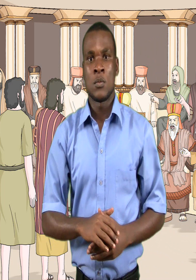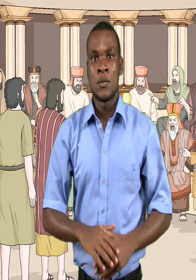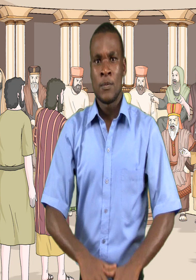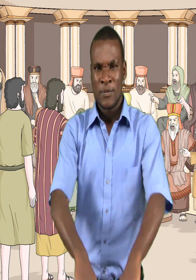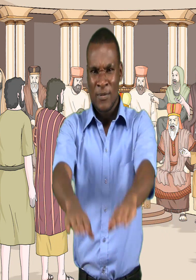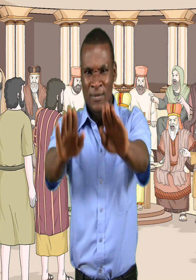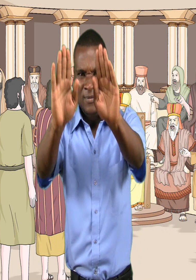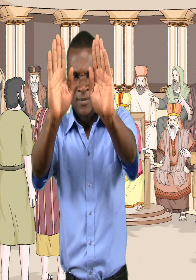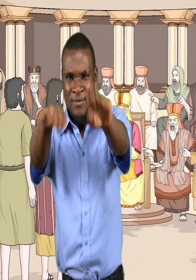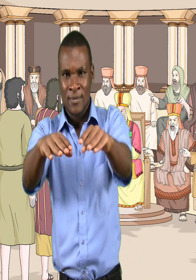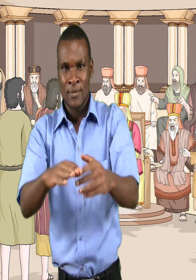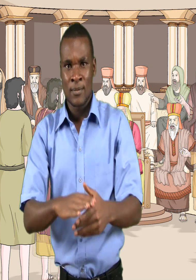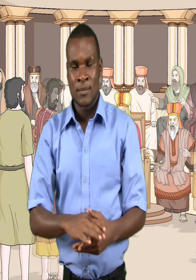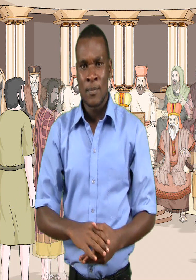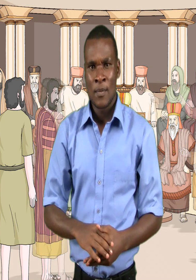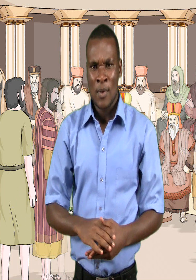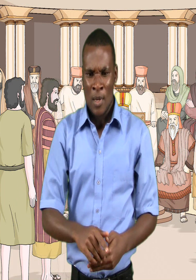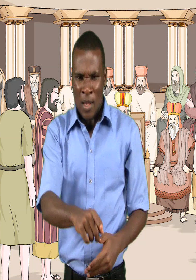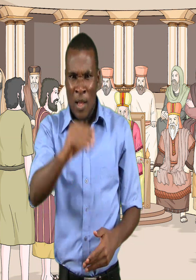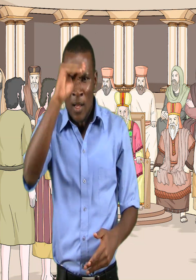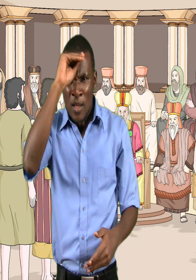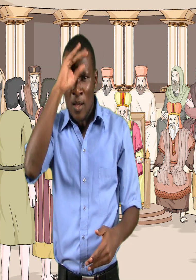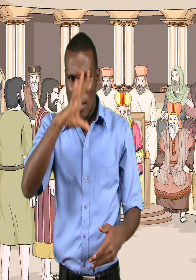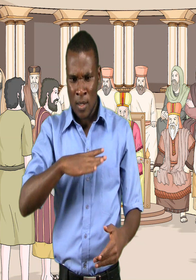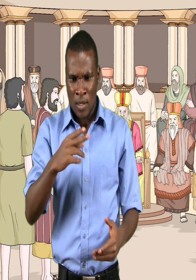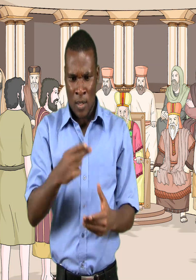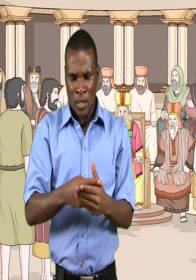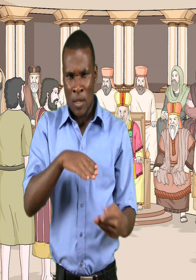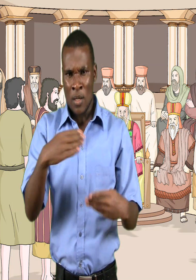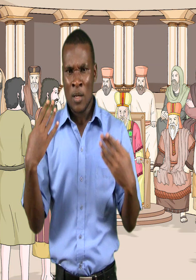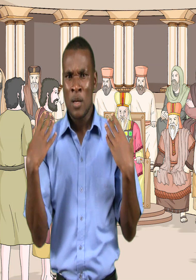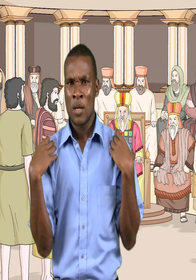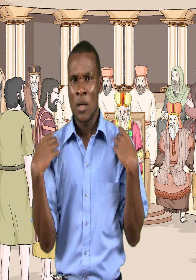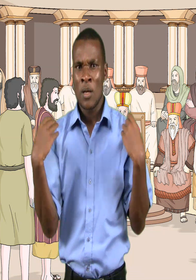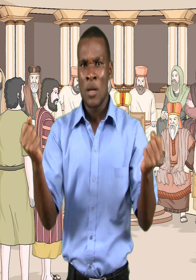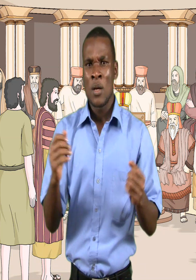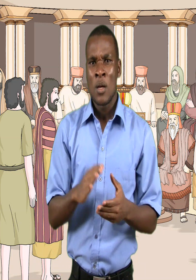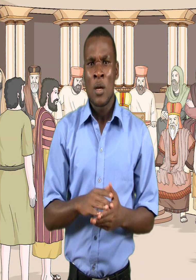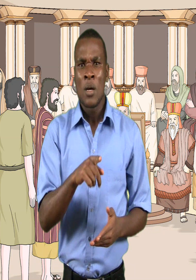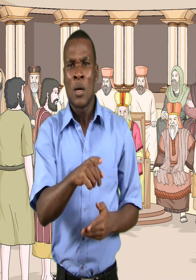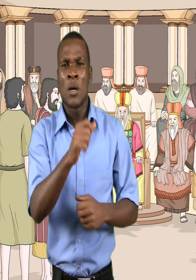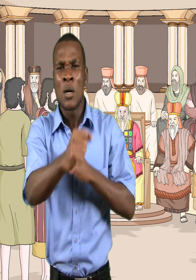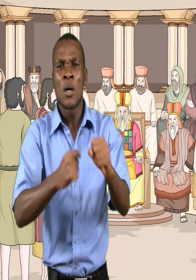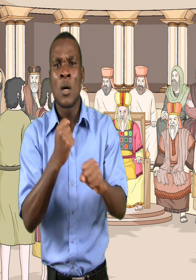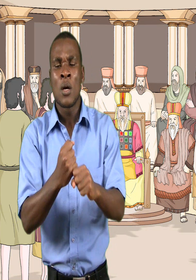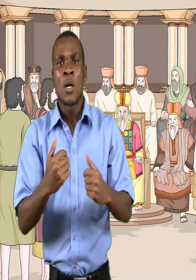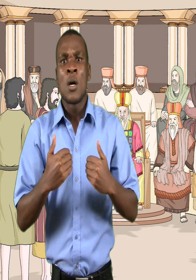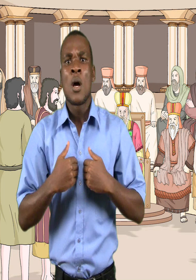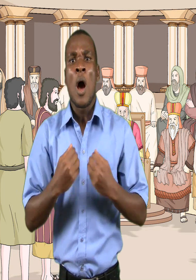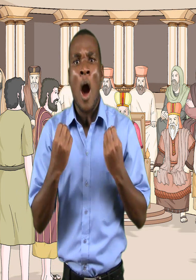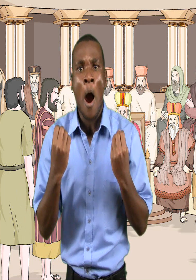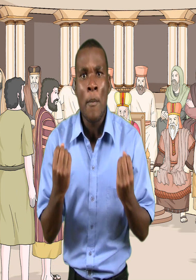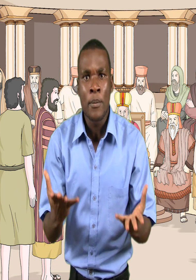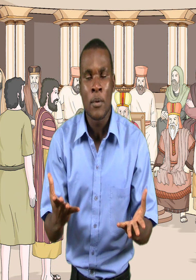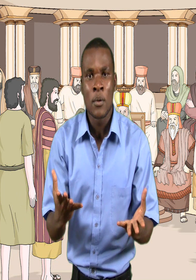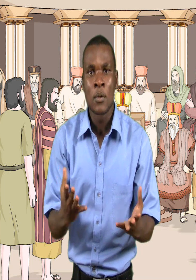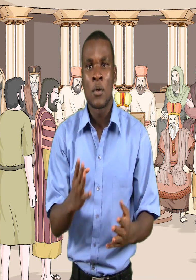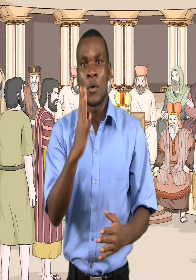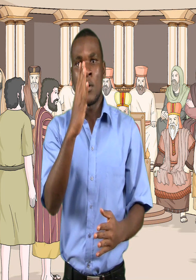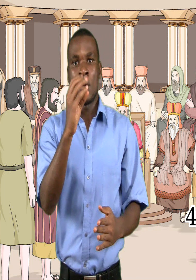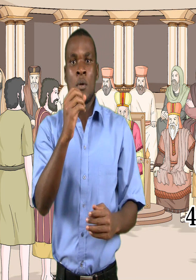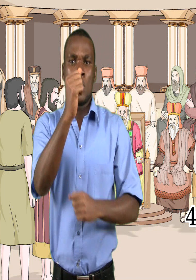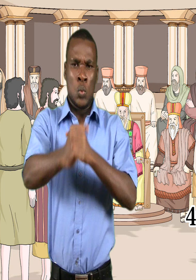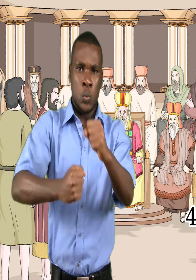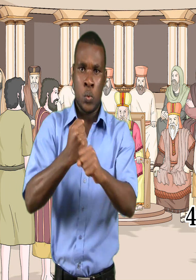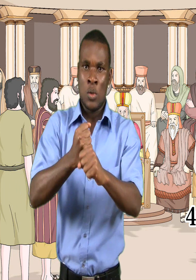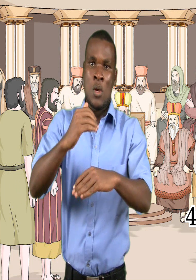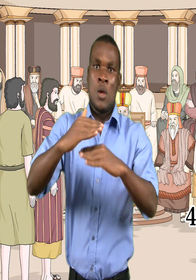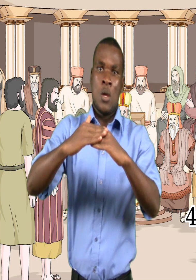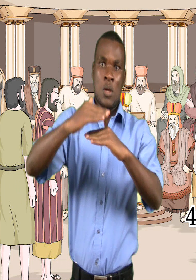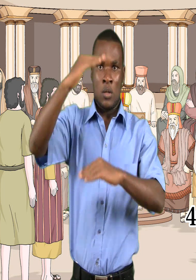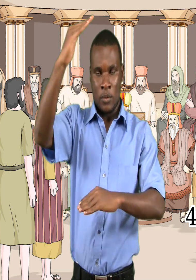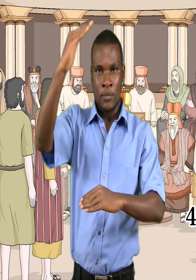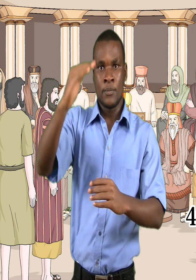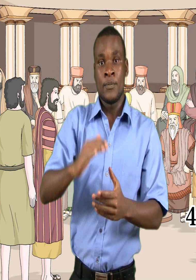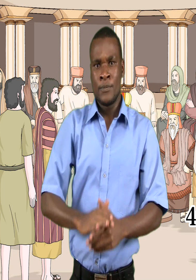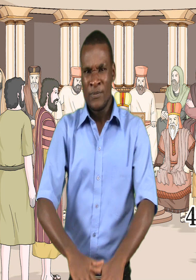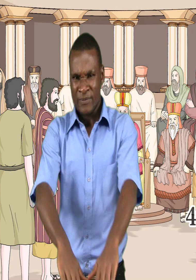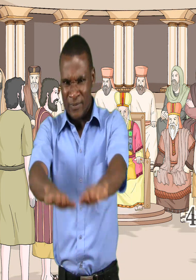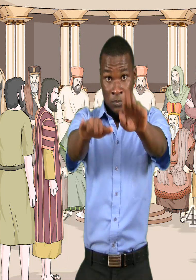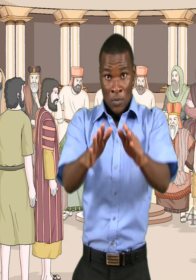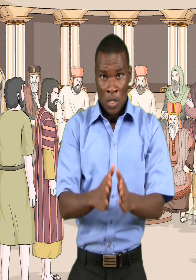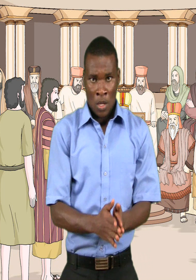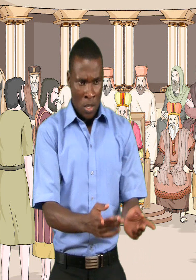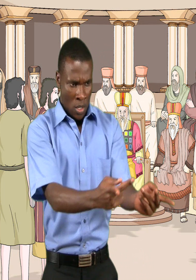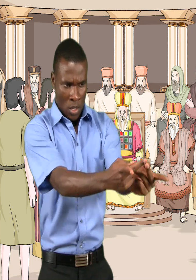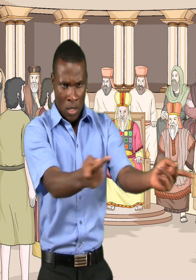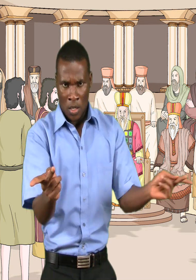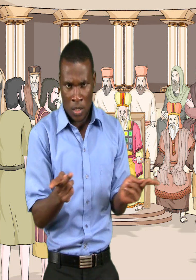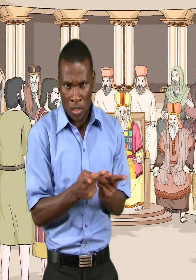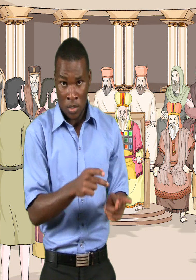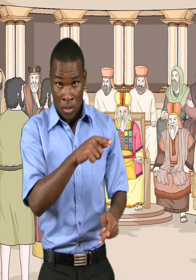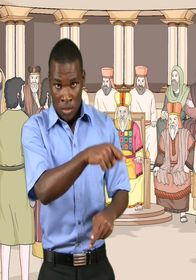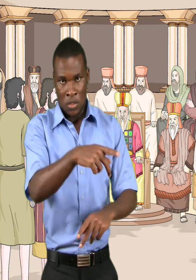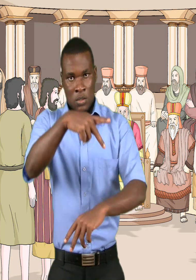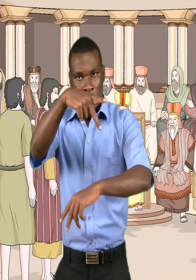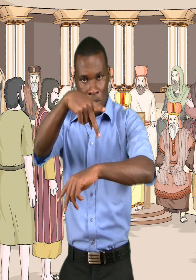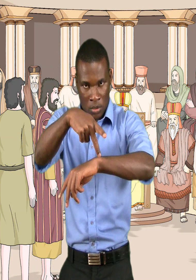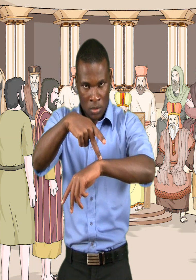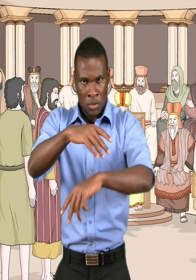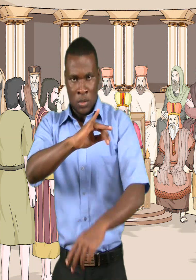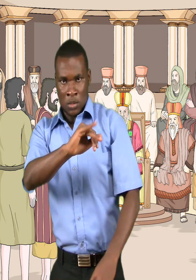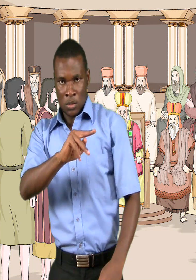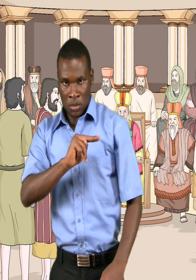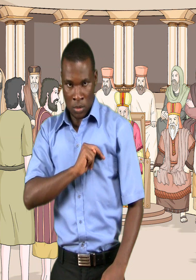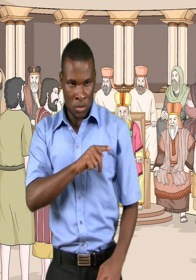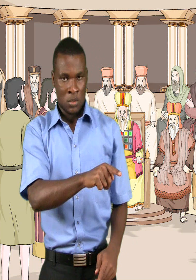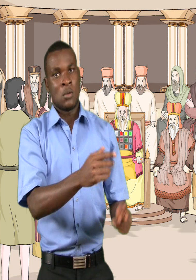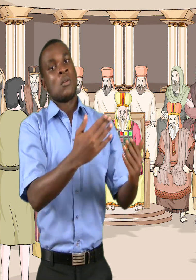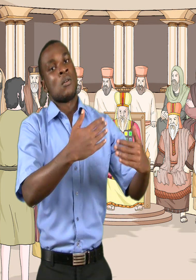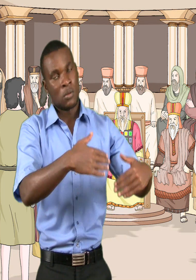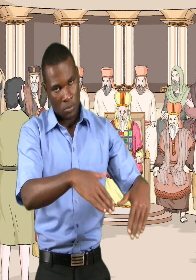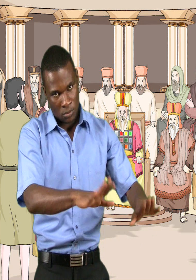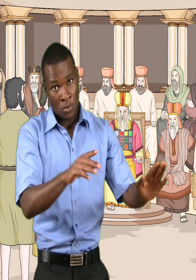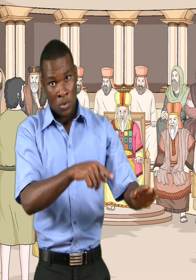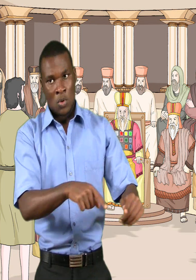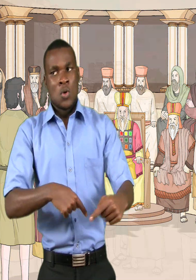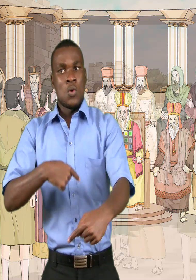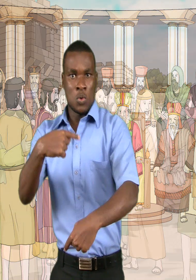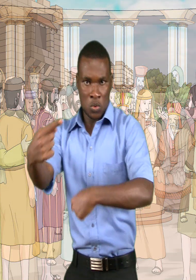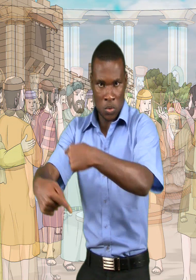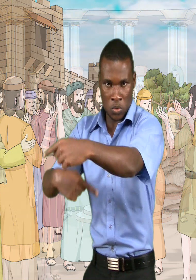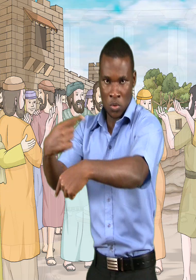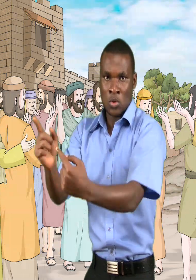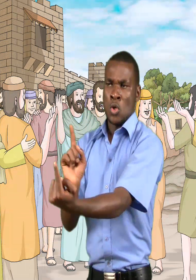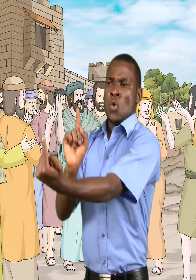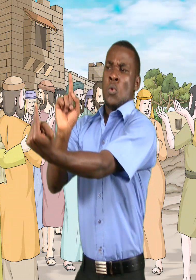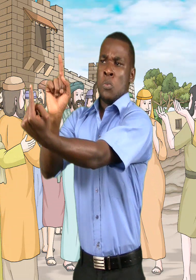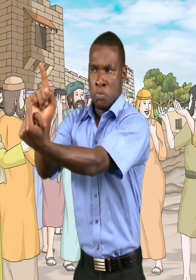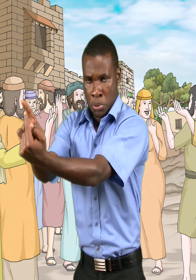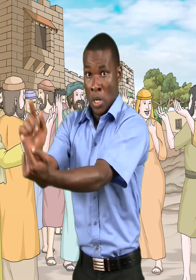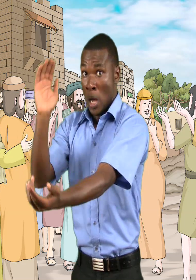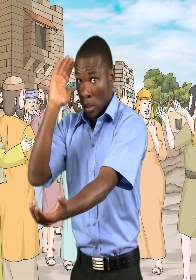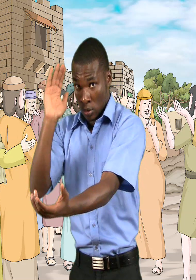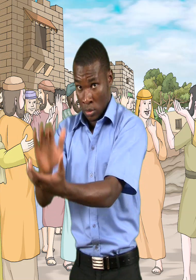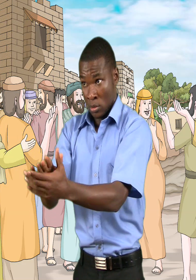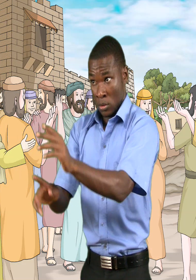For the man who was miraculously healed was over forty years old.